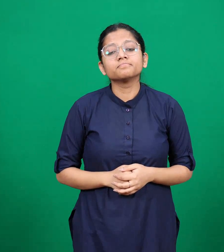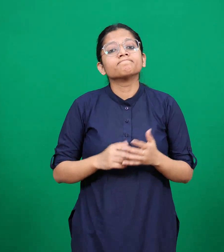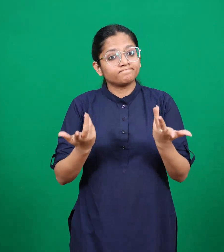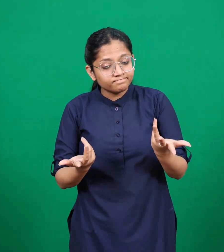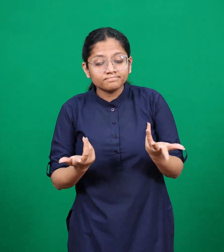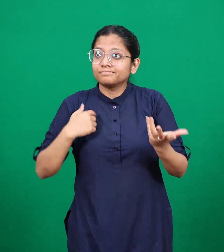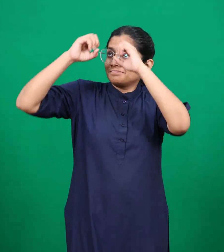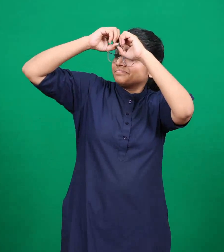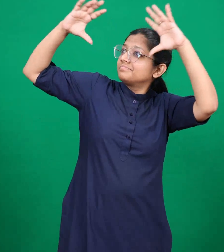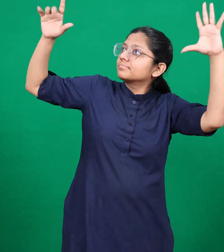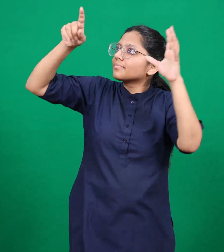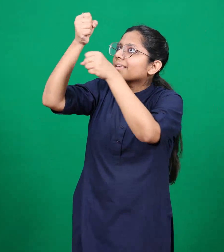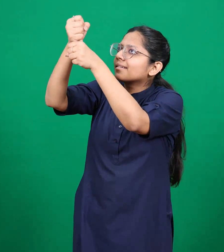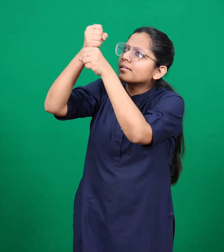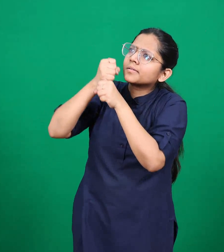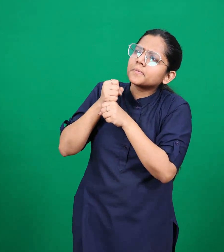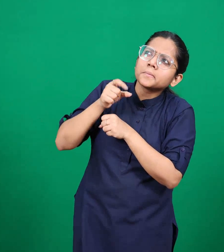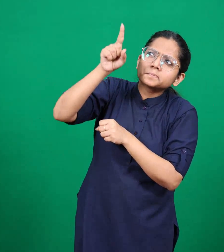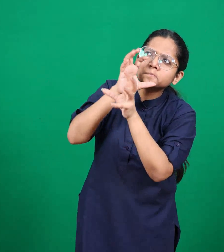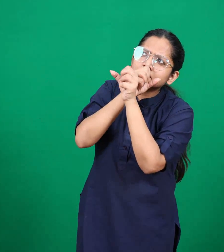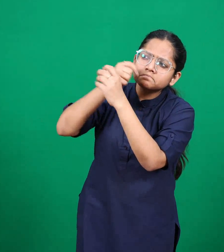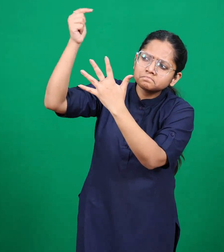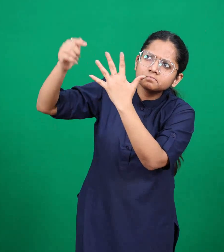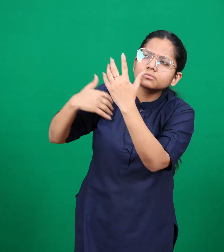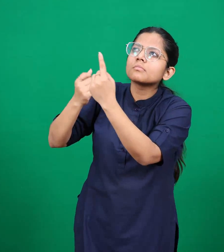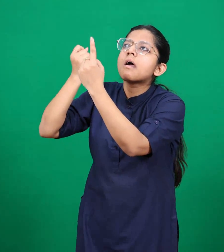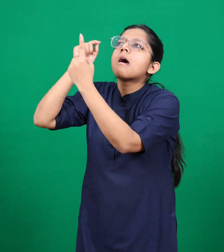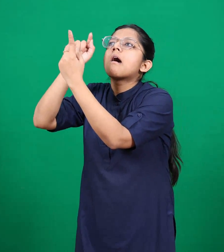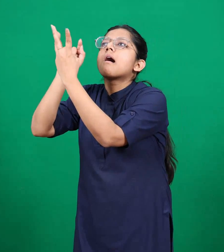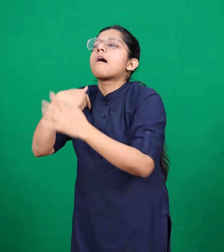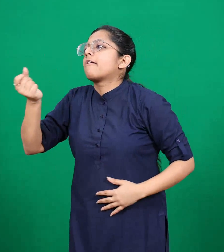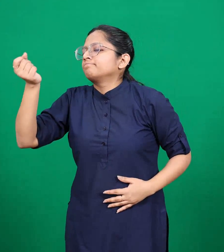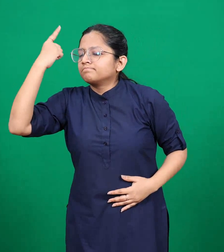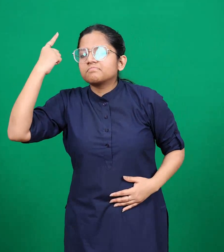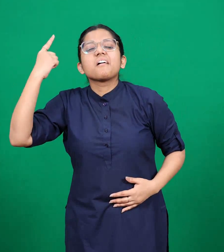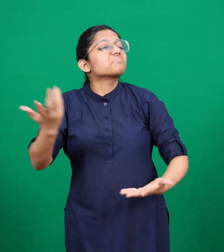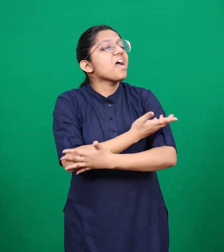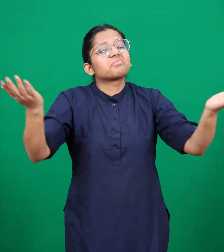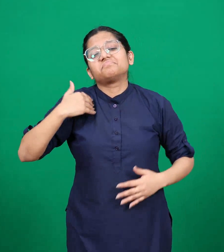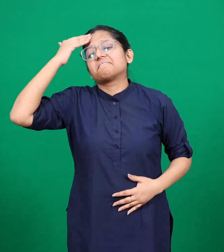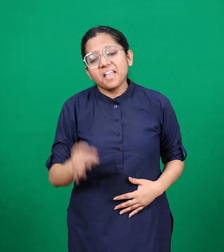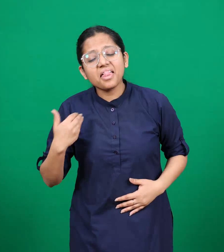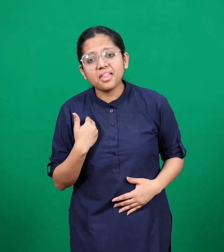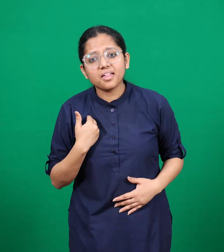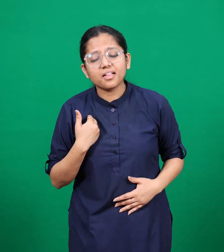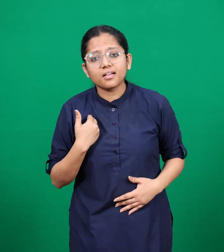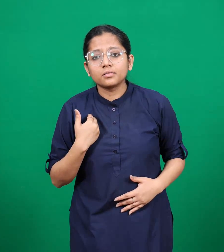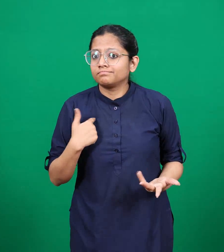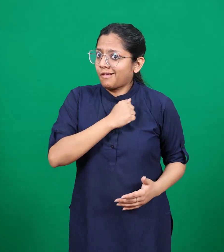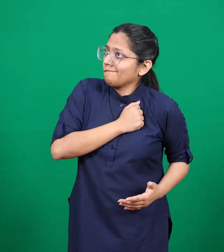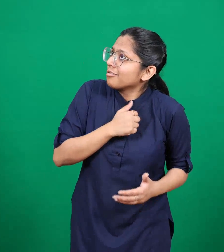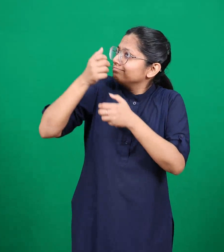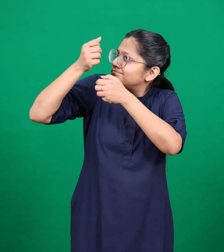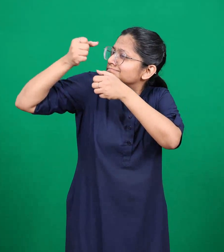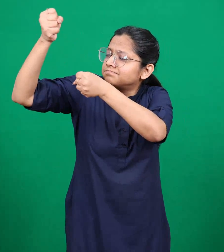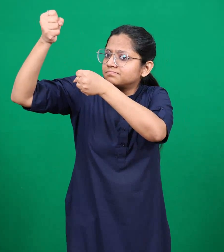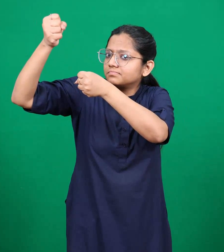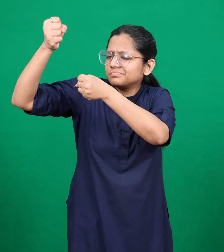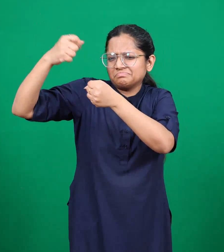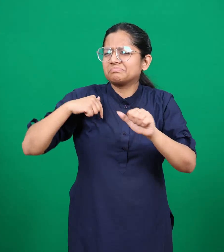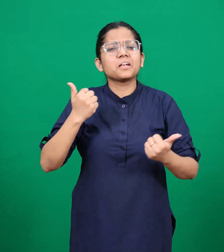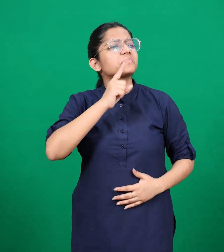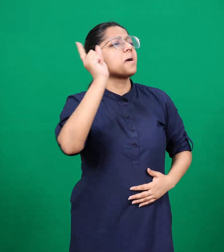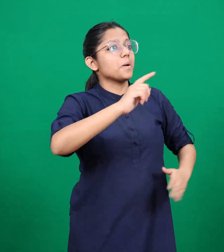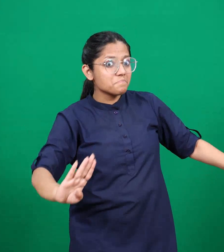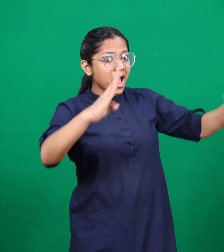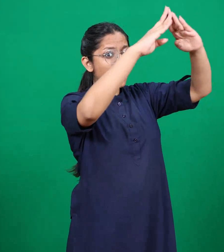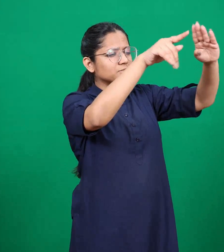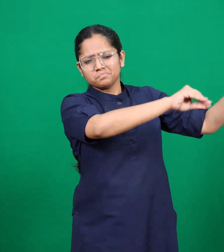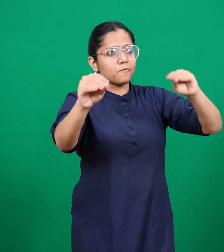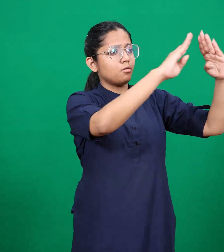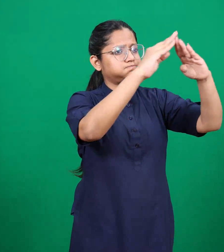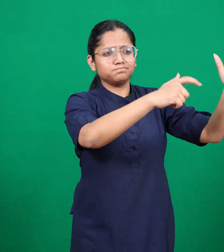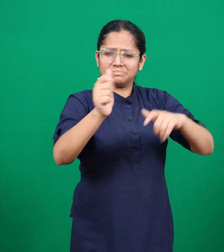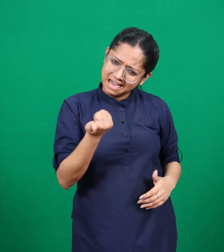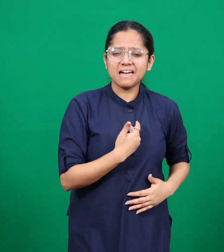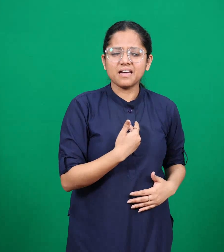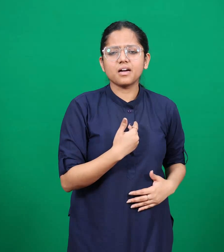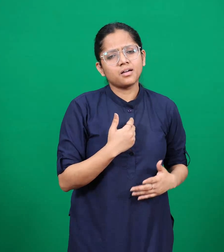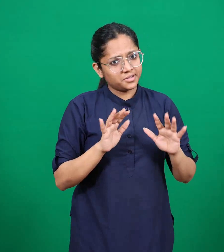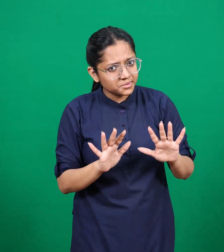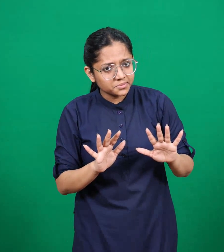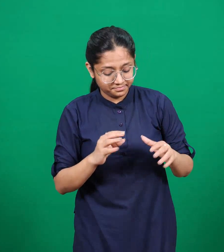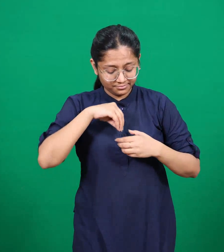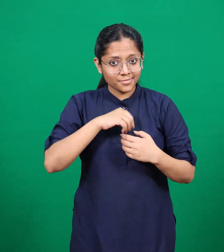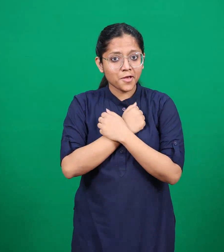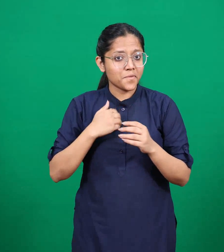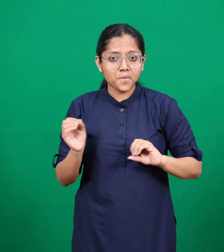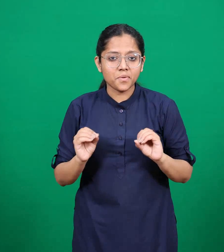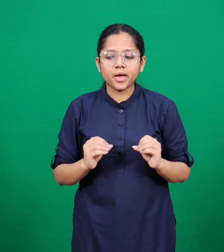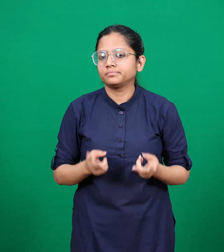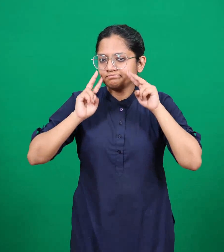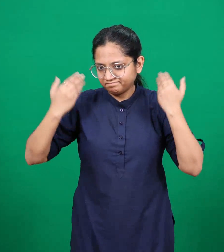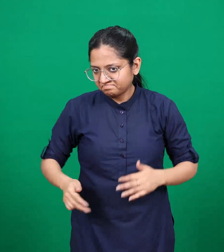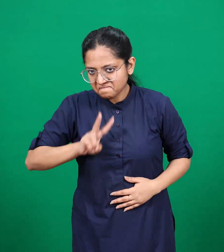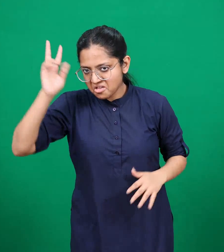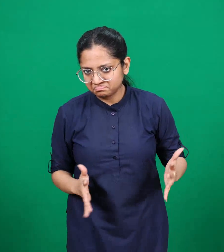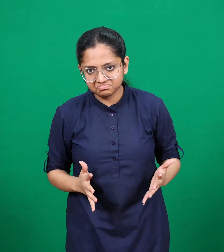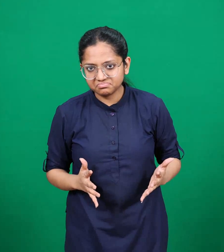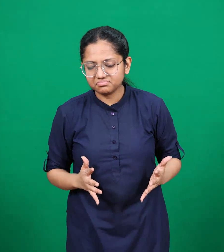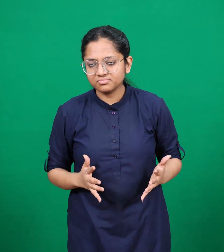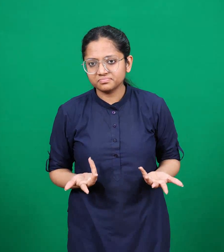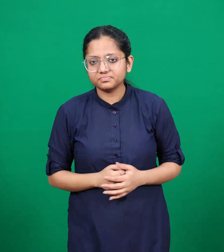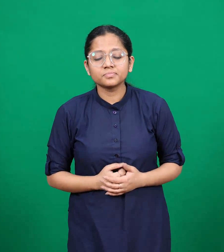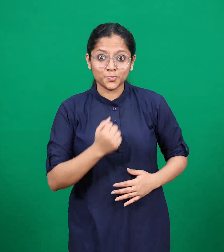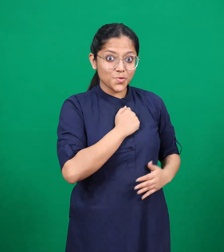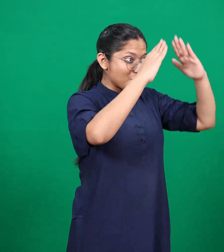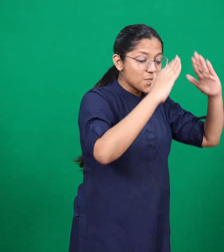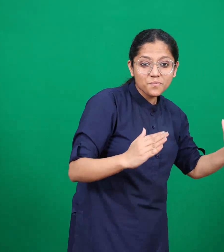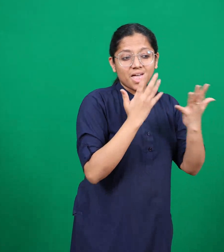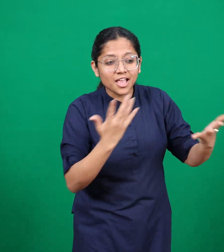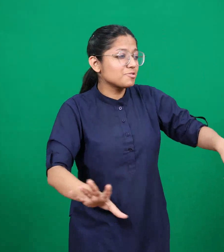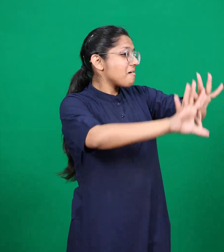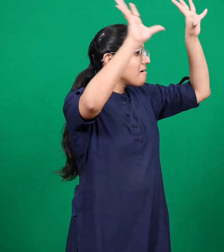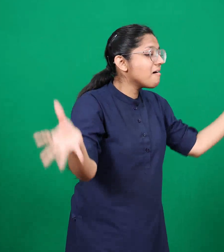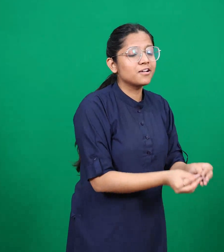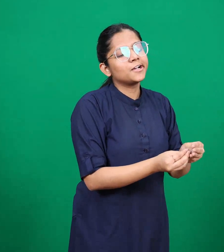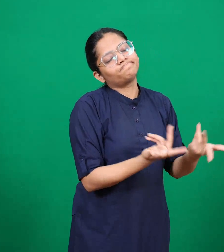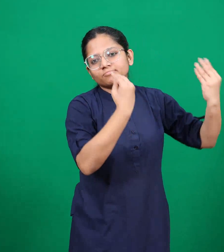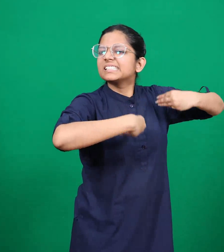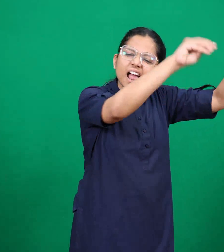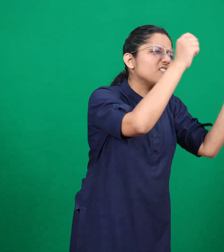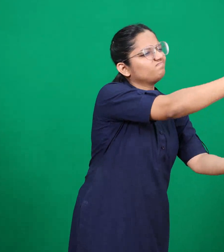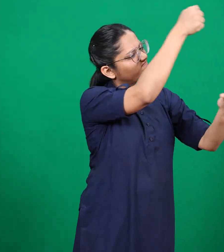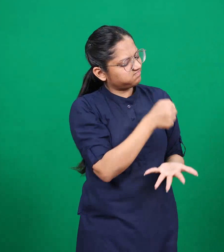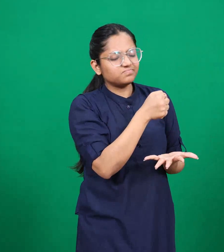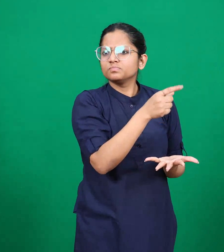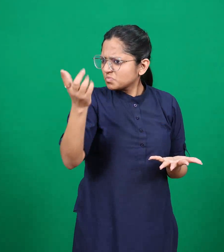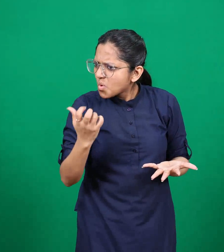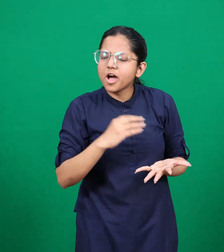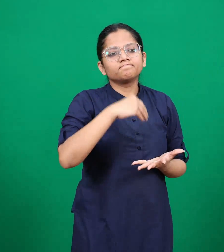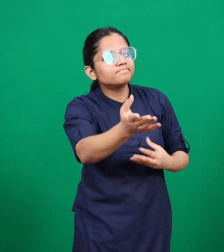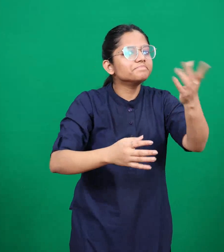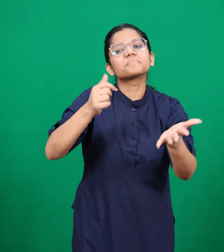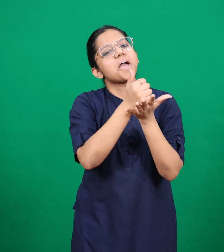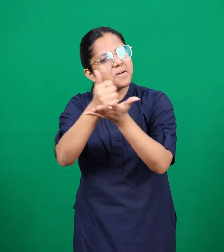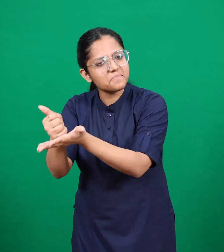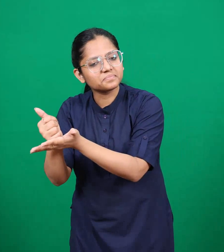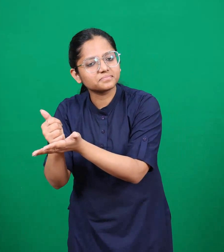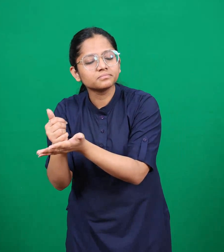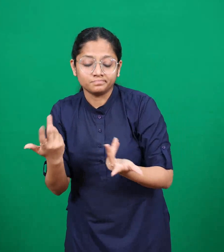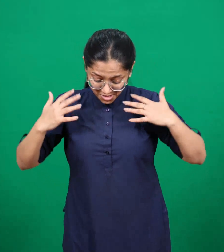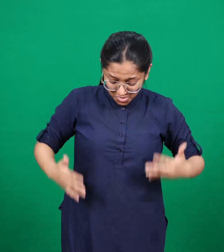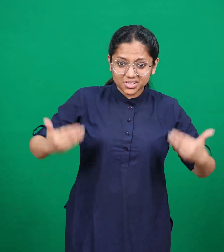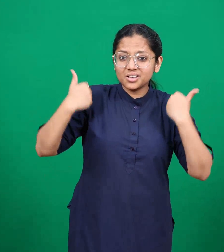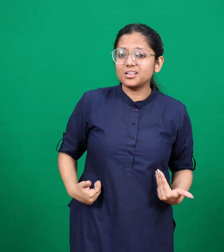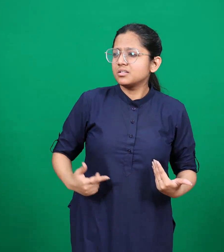If I have the gift of prophecy and can fathom all mysteries and all knowledge, and if I have absolute faith so as to move mountains, but have not love, I am nothing.